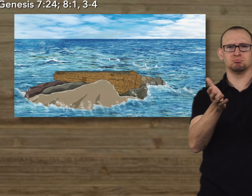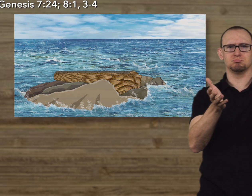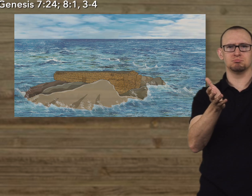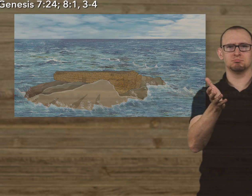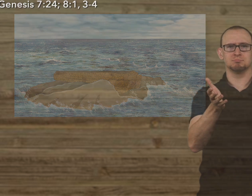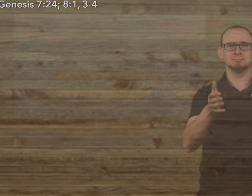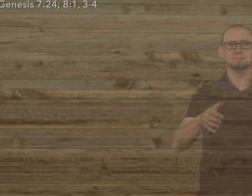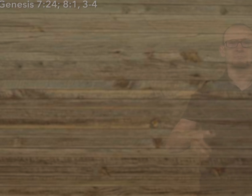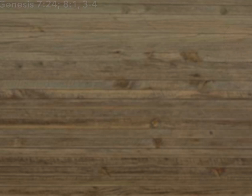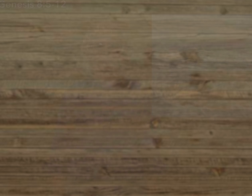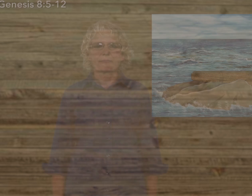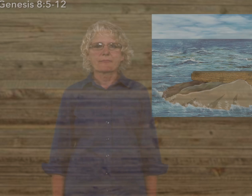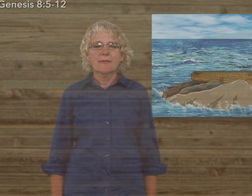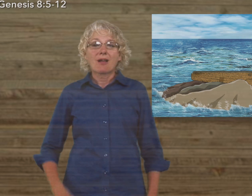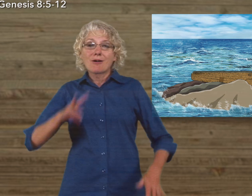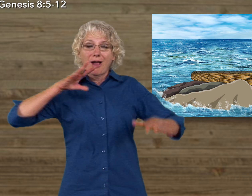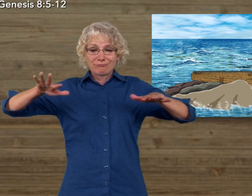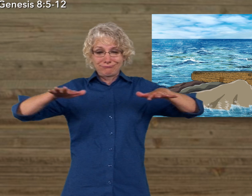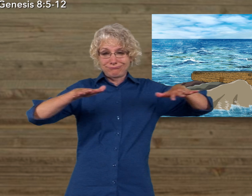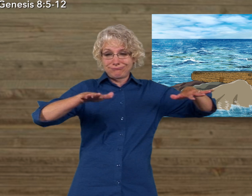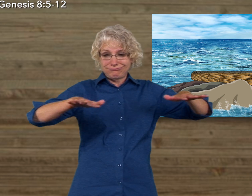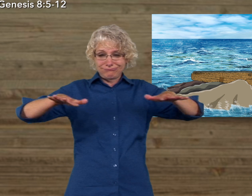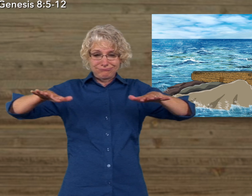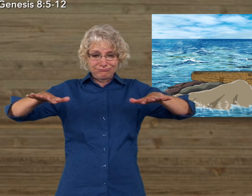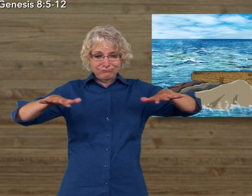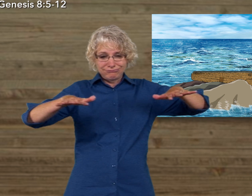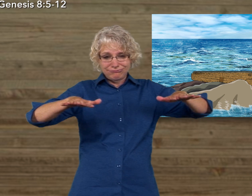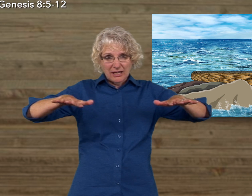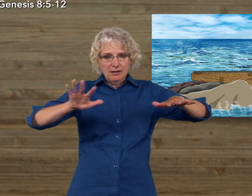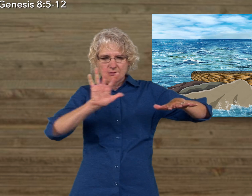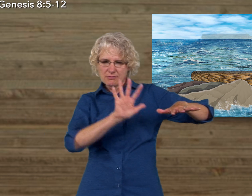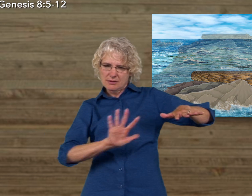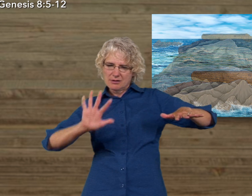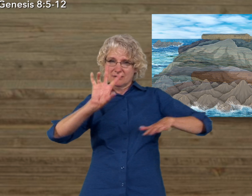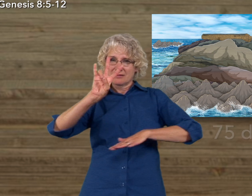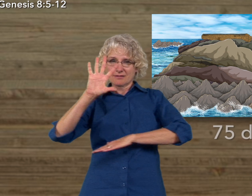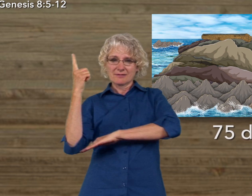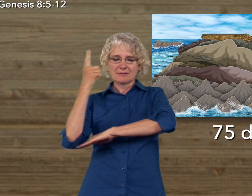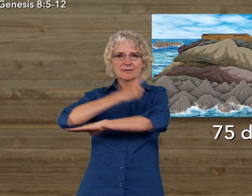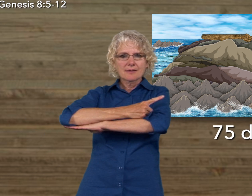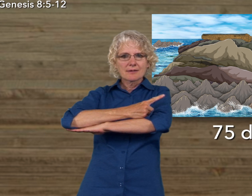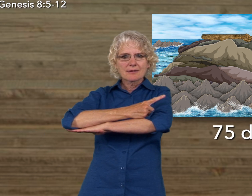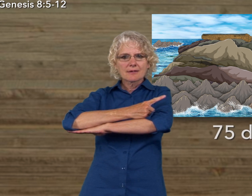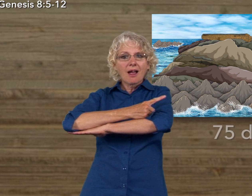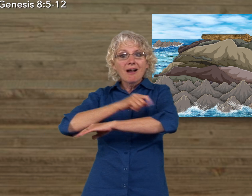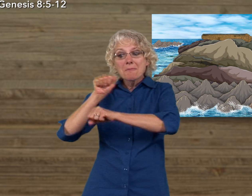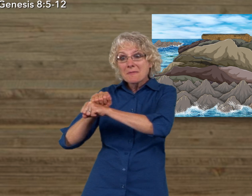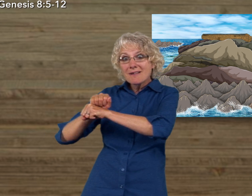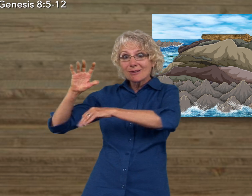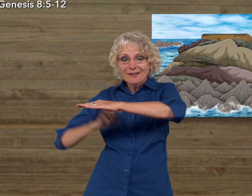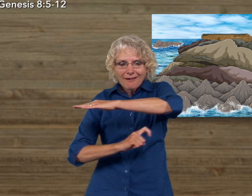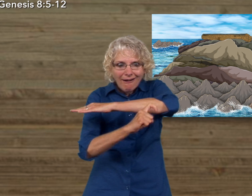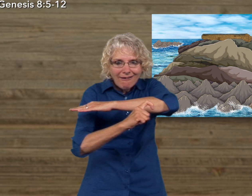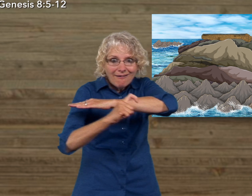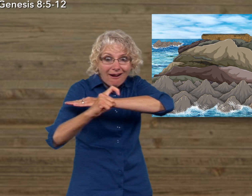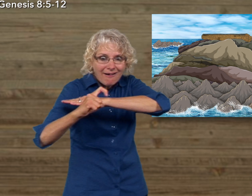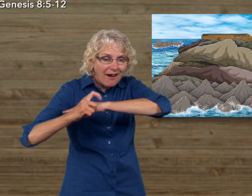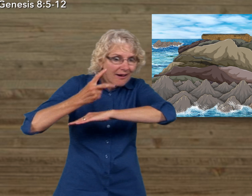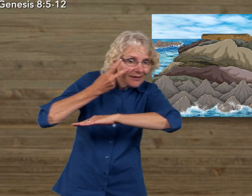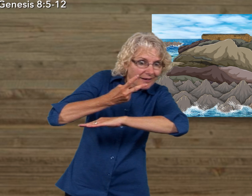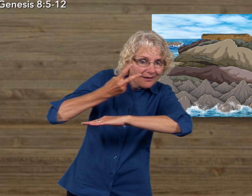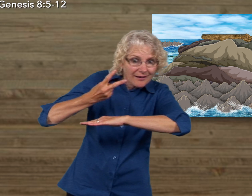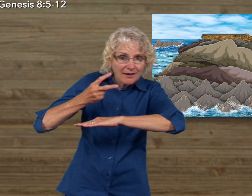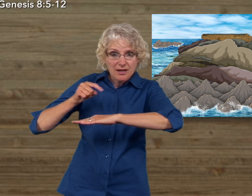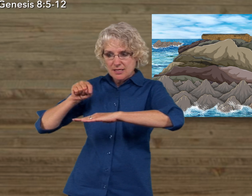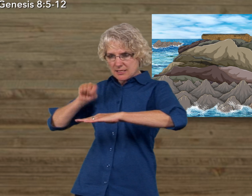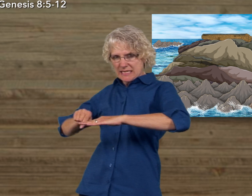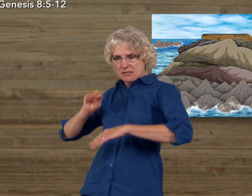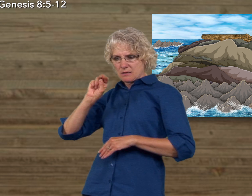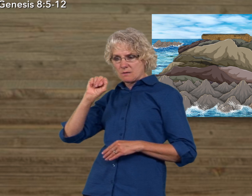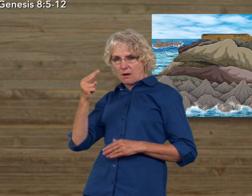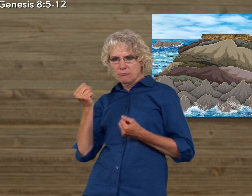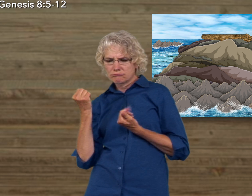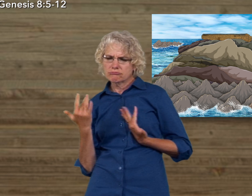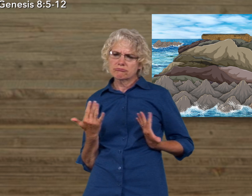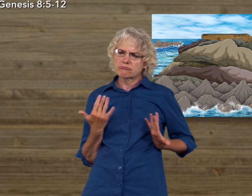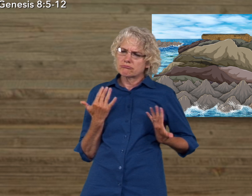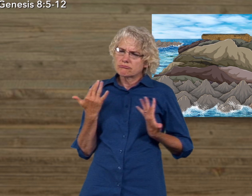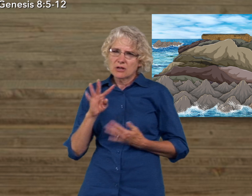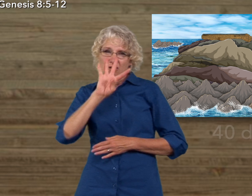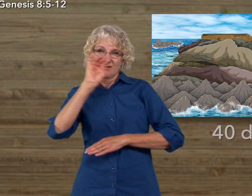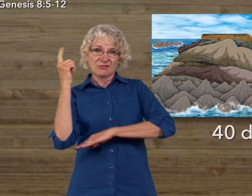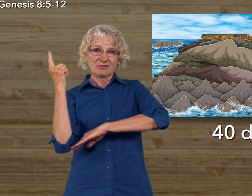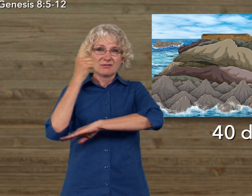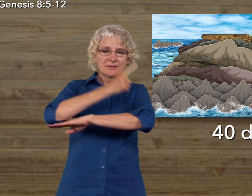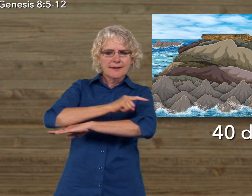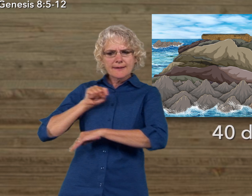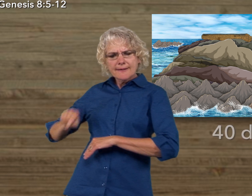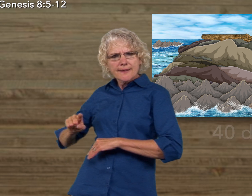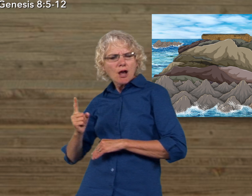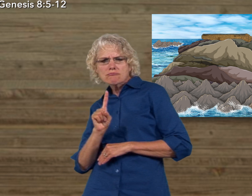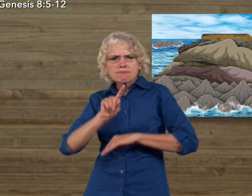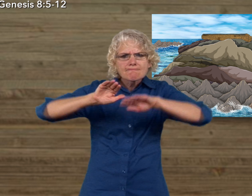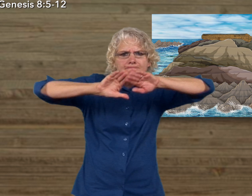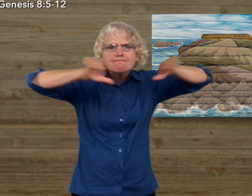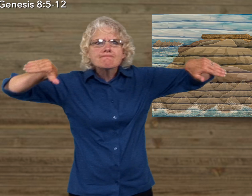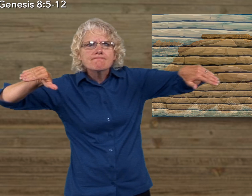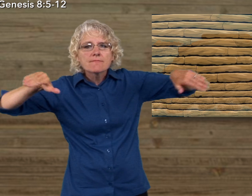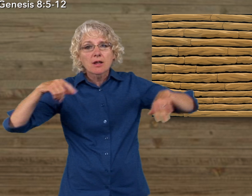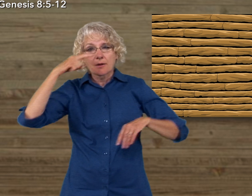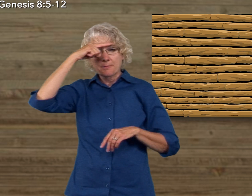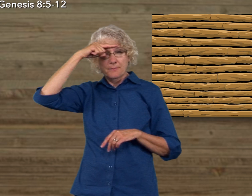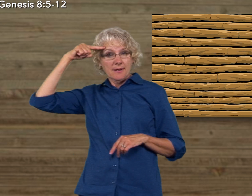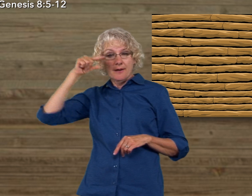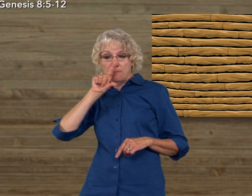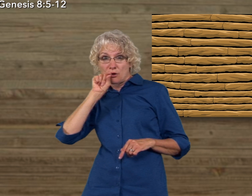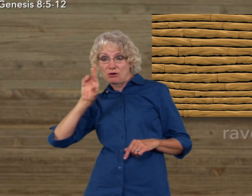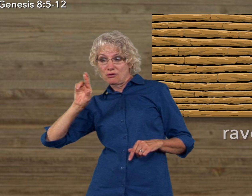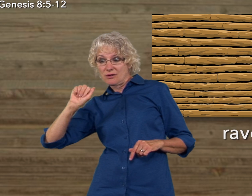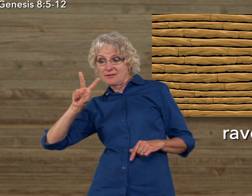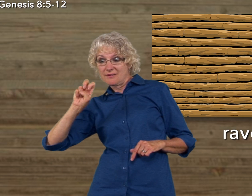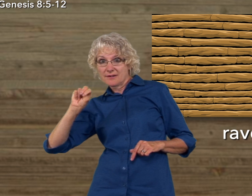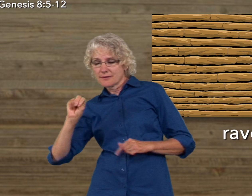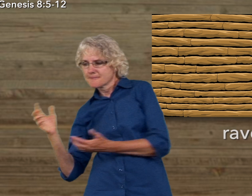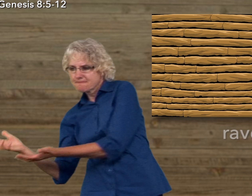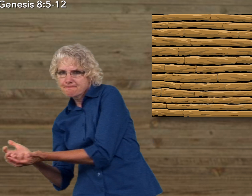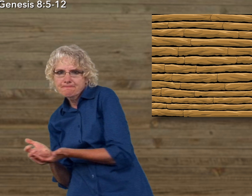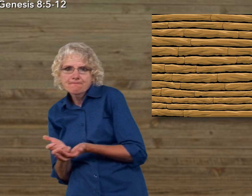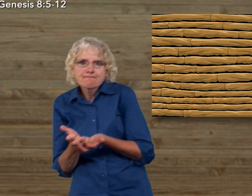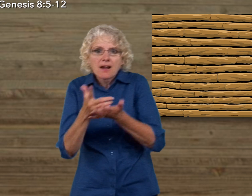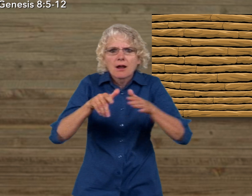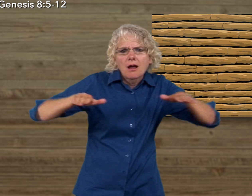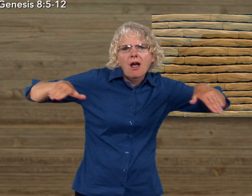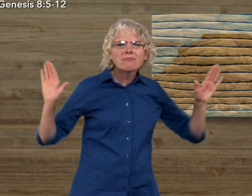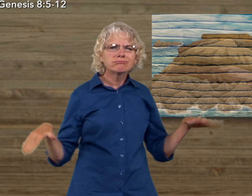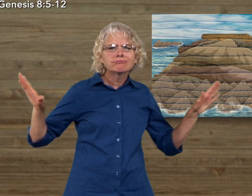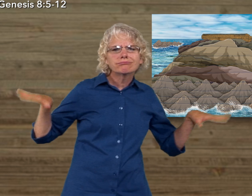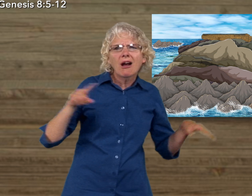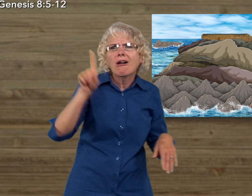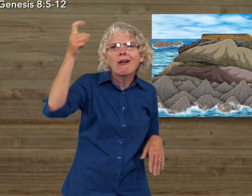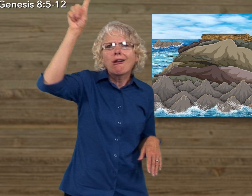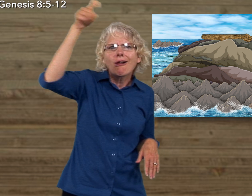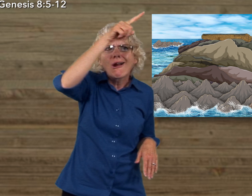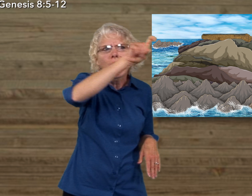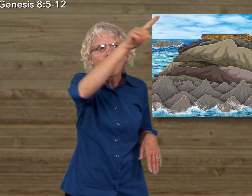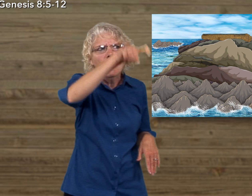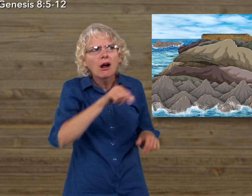And the waters continued to recede until the tenth month, and on the first day of the tenth month the tops of the mountains became visible. After forty days Noah opened the window he had made in the ark and sent out a raven.